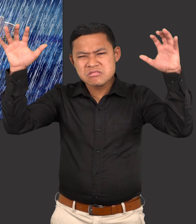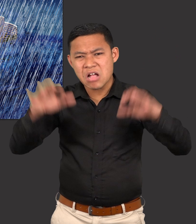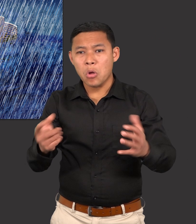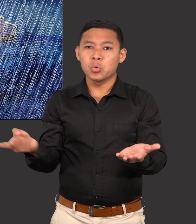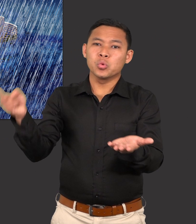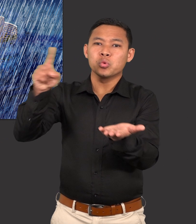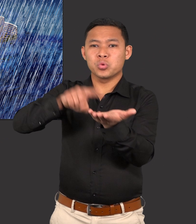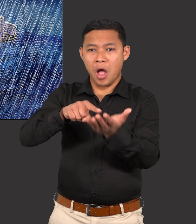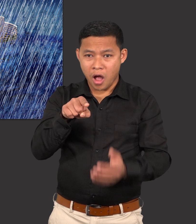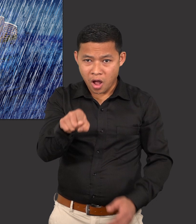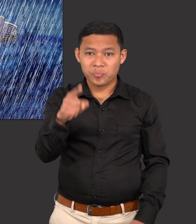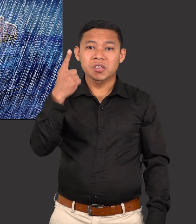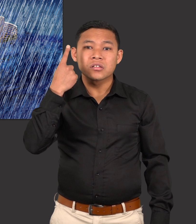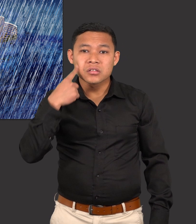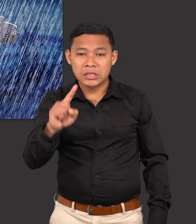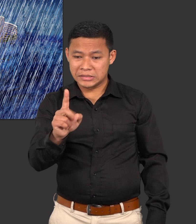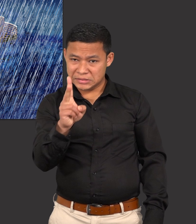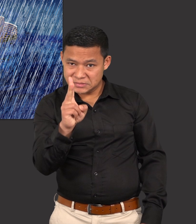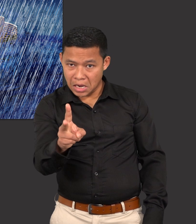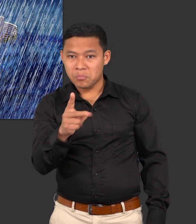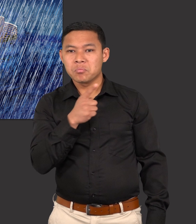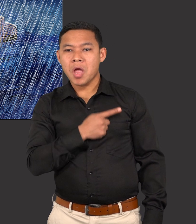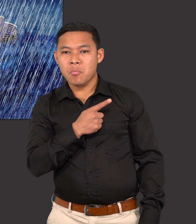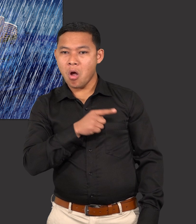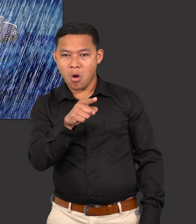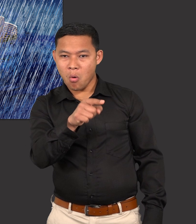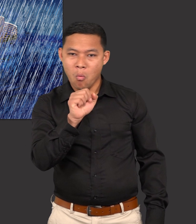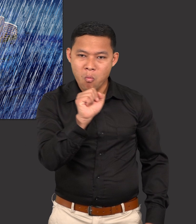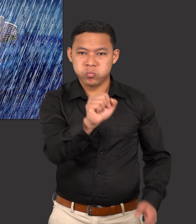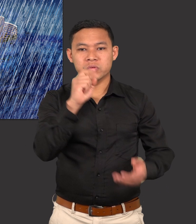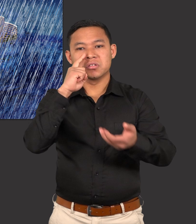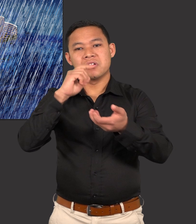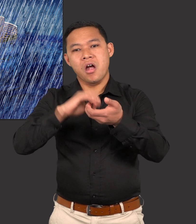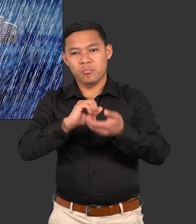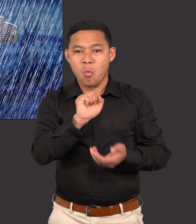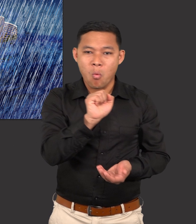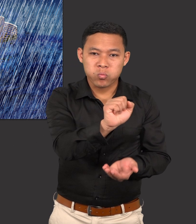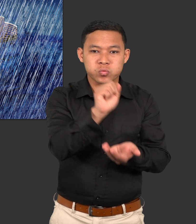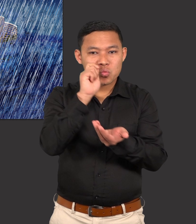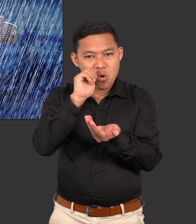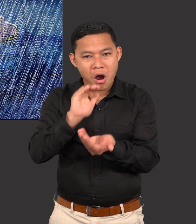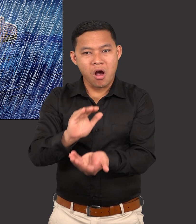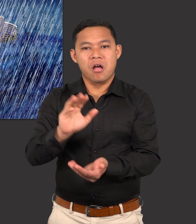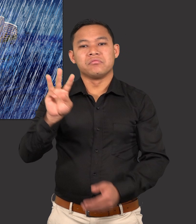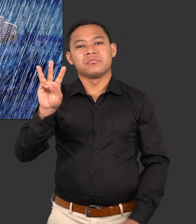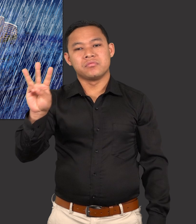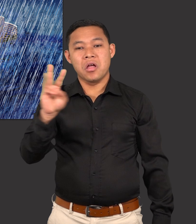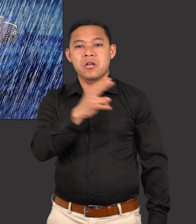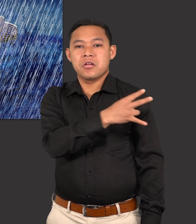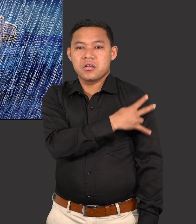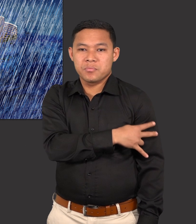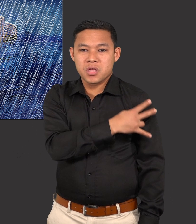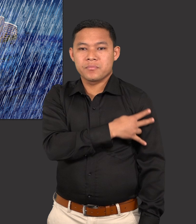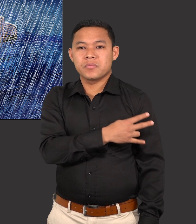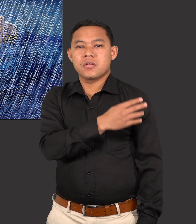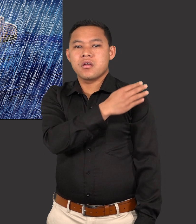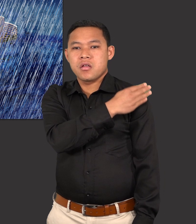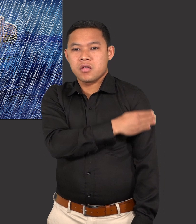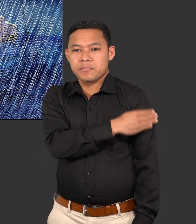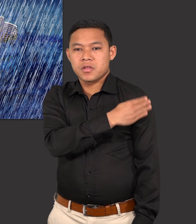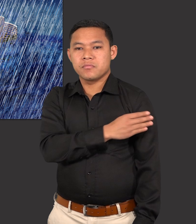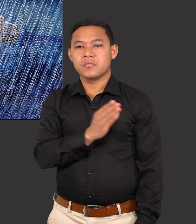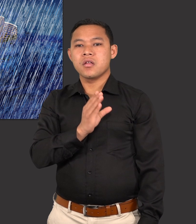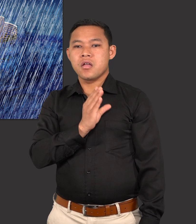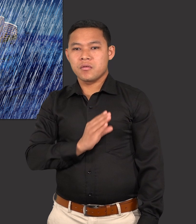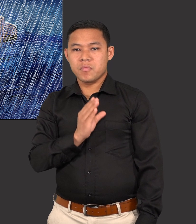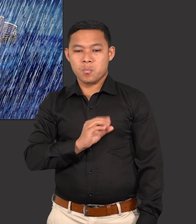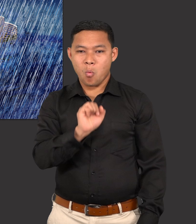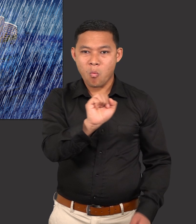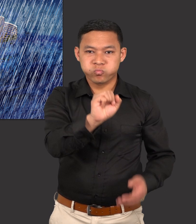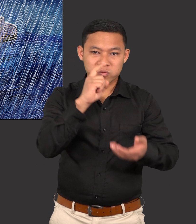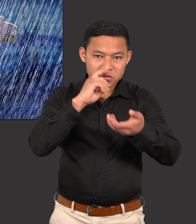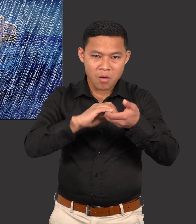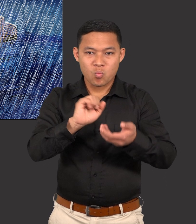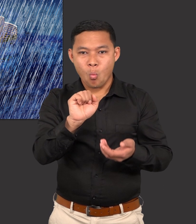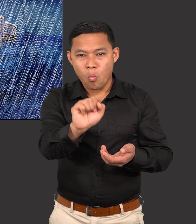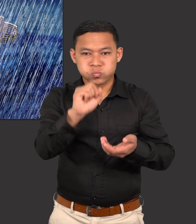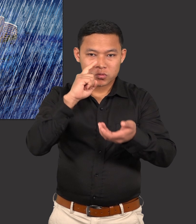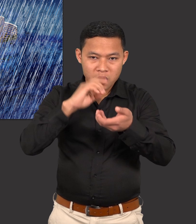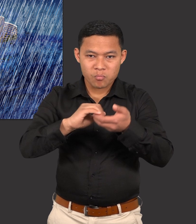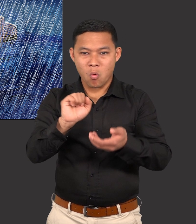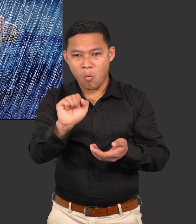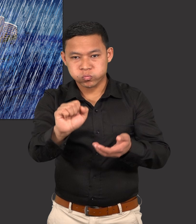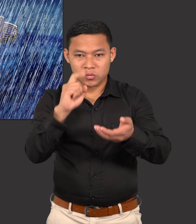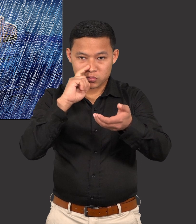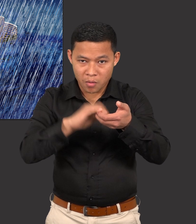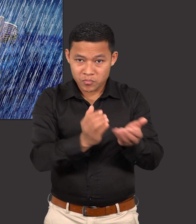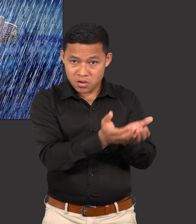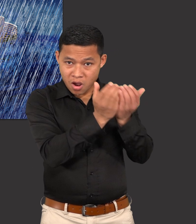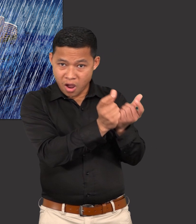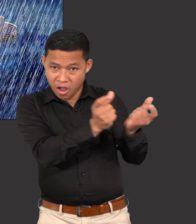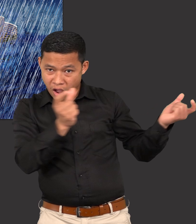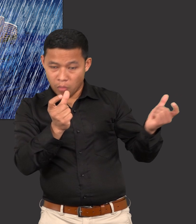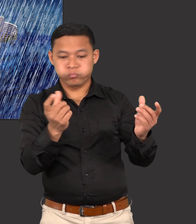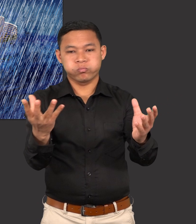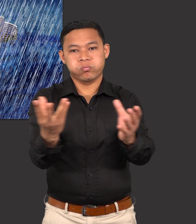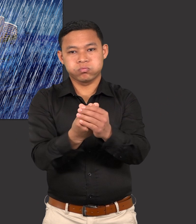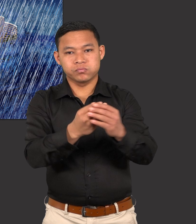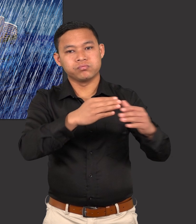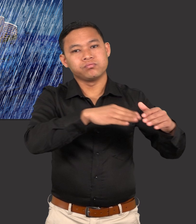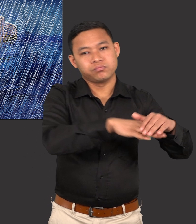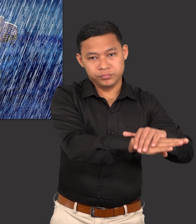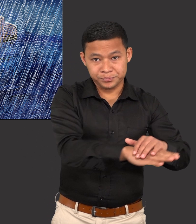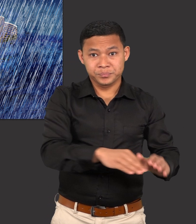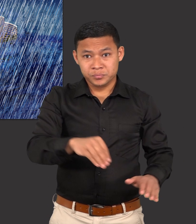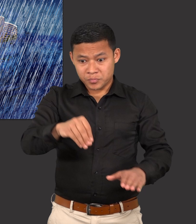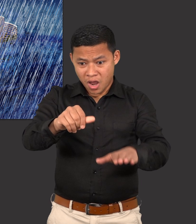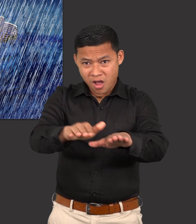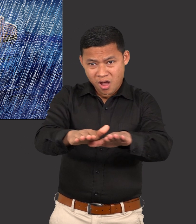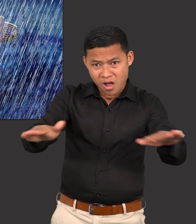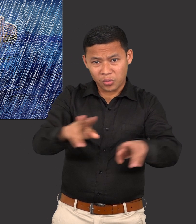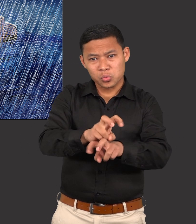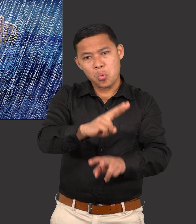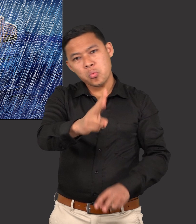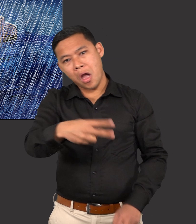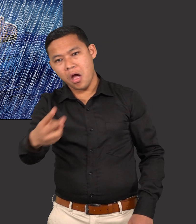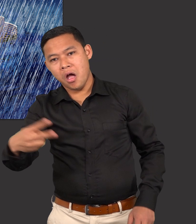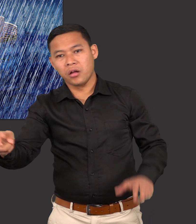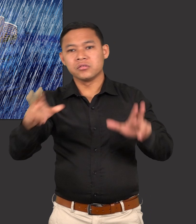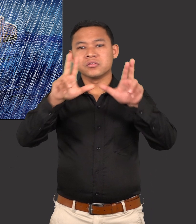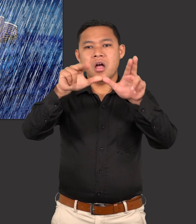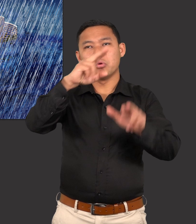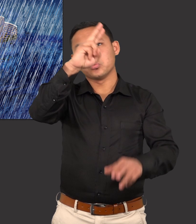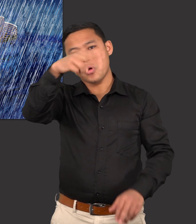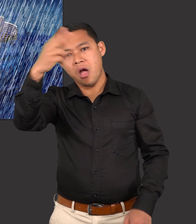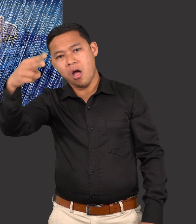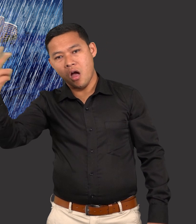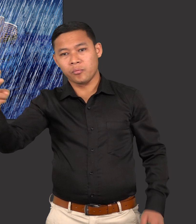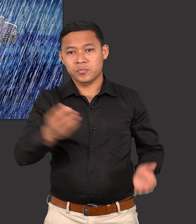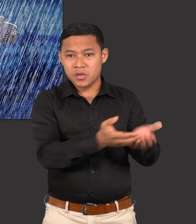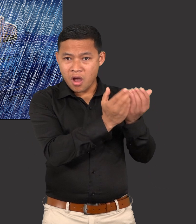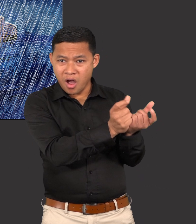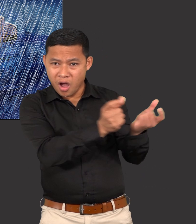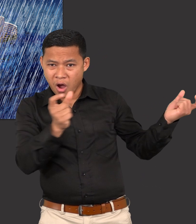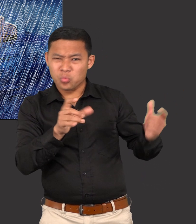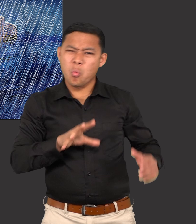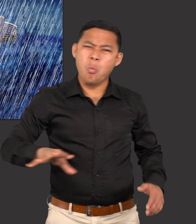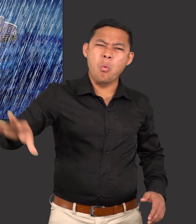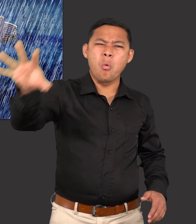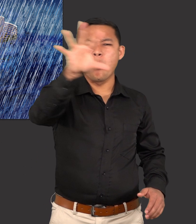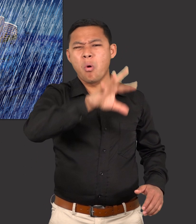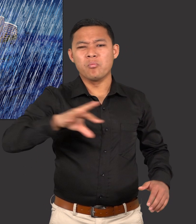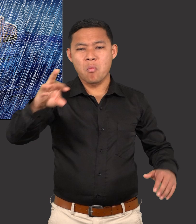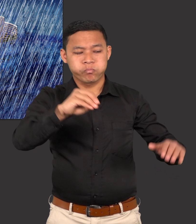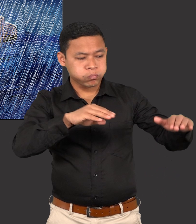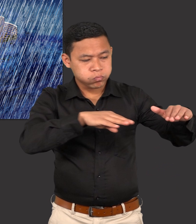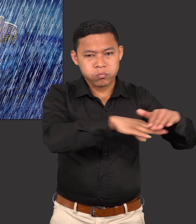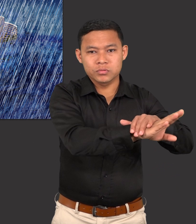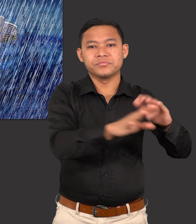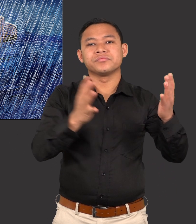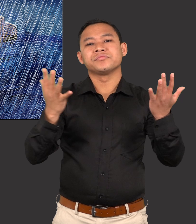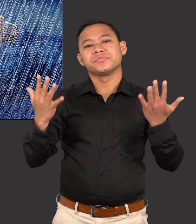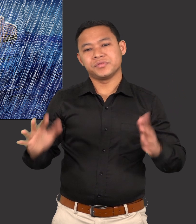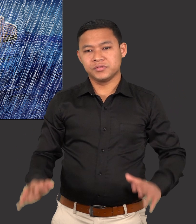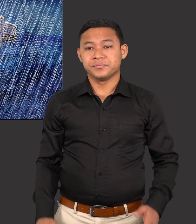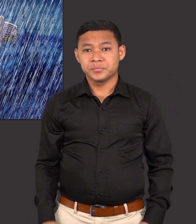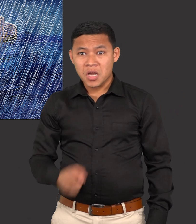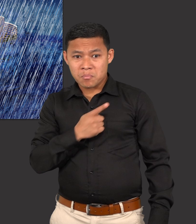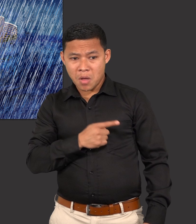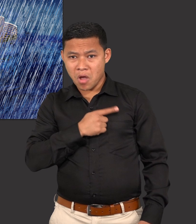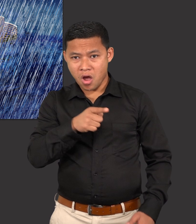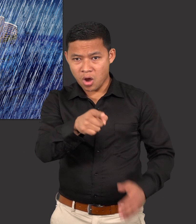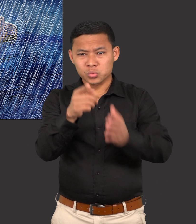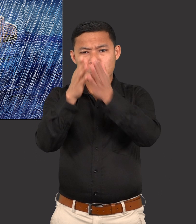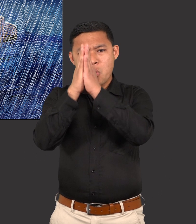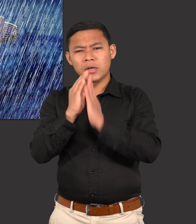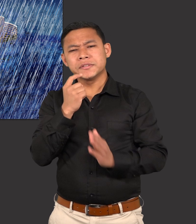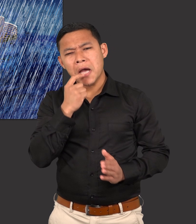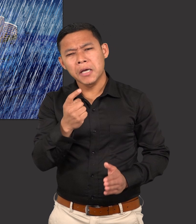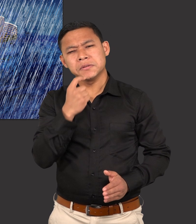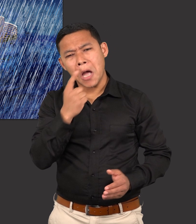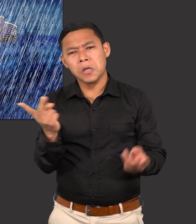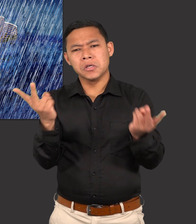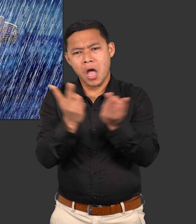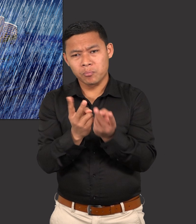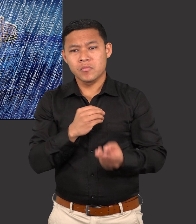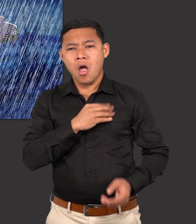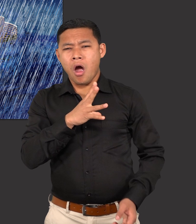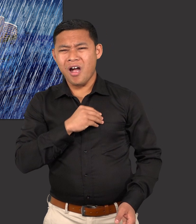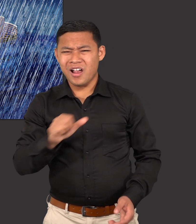On that very day Noah entered the ark, along with his sons Shem, Ham, and Japheth, and his wife, and the three wives of his sons— they and every kind of wild animal, livestock, crawling creature, bird, and winged creature.